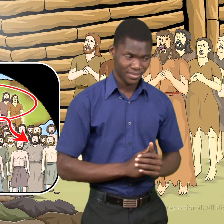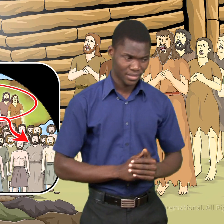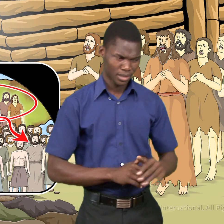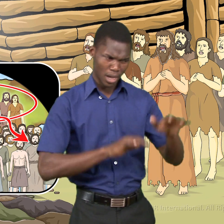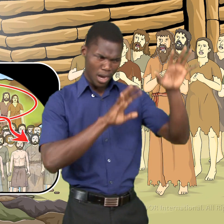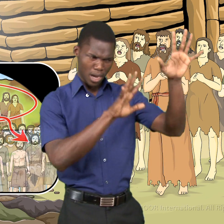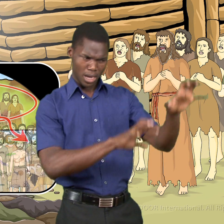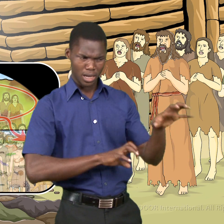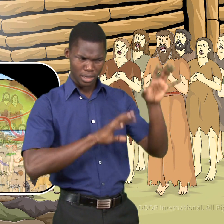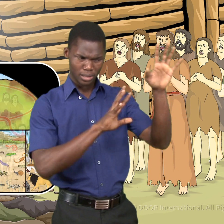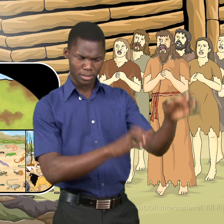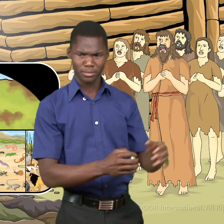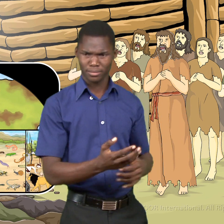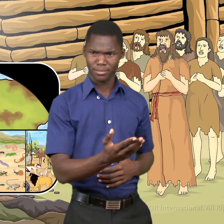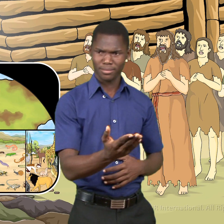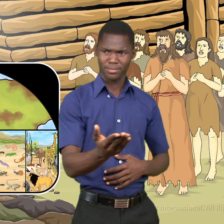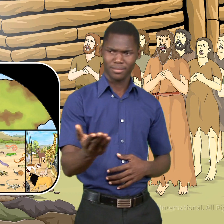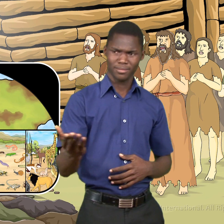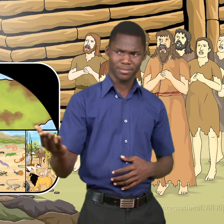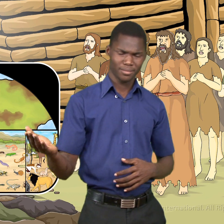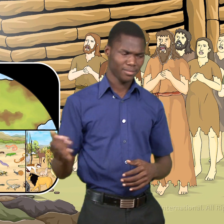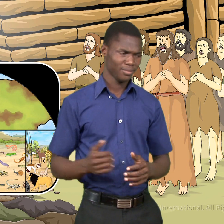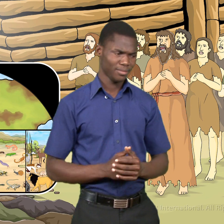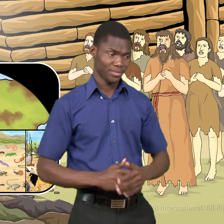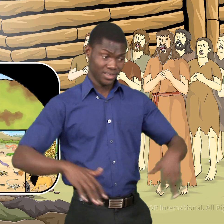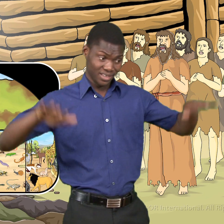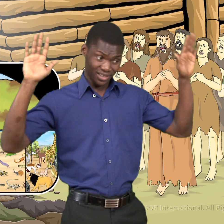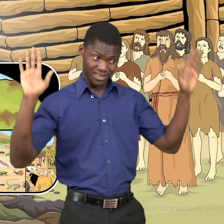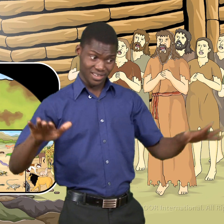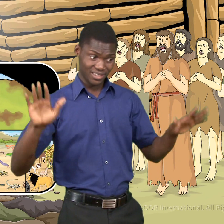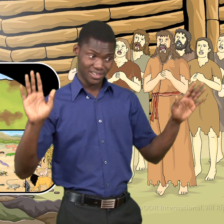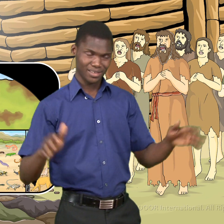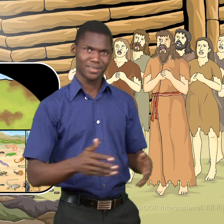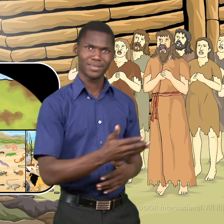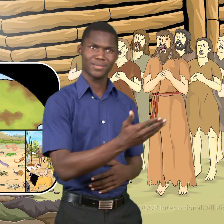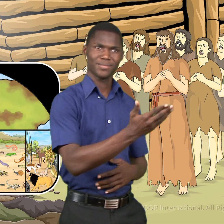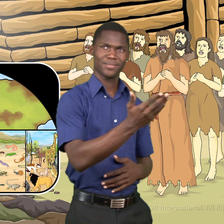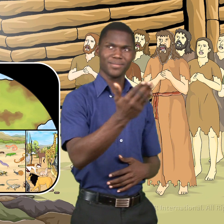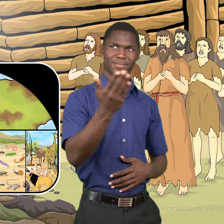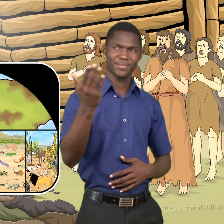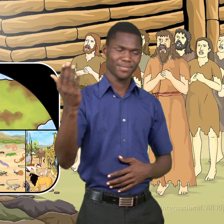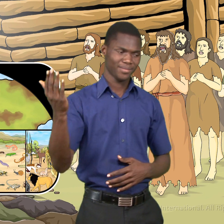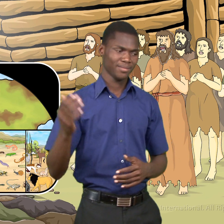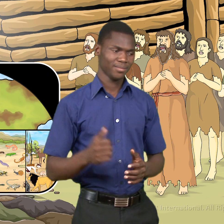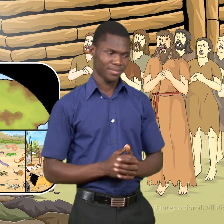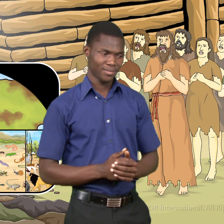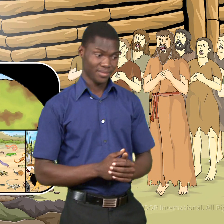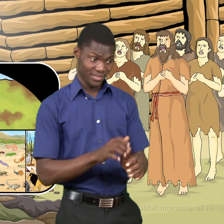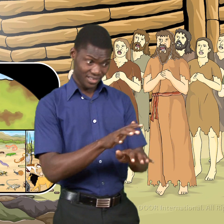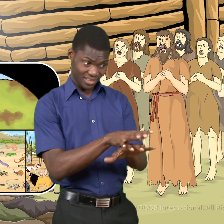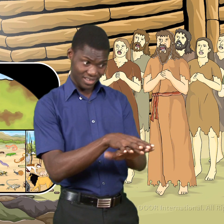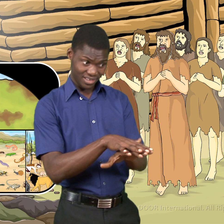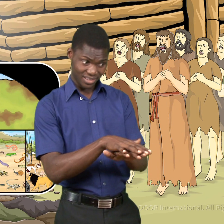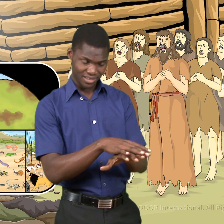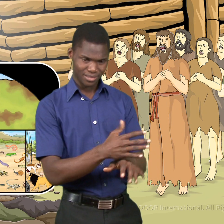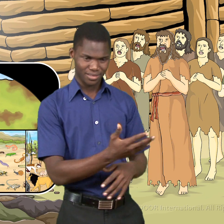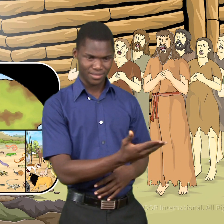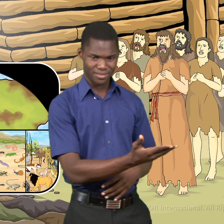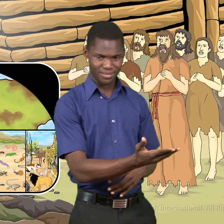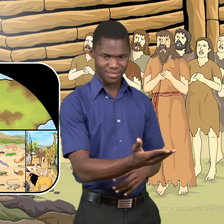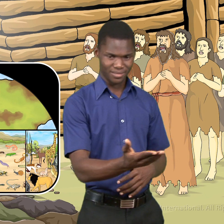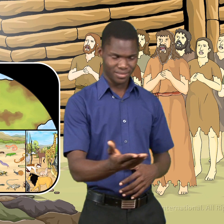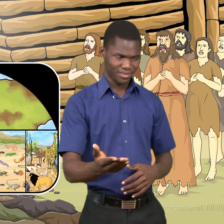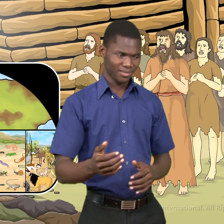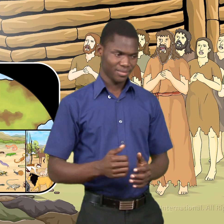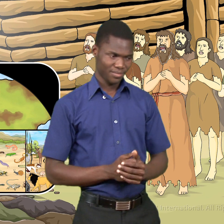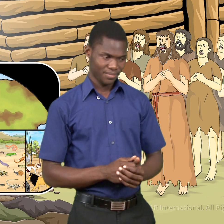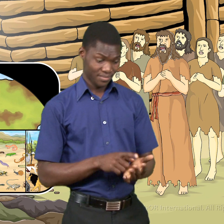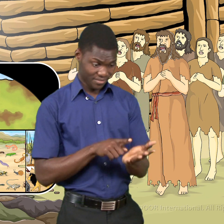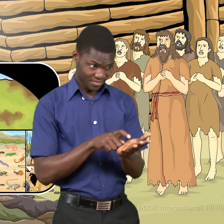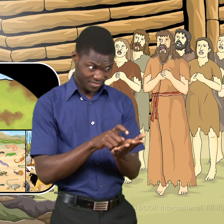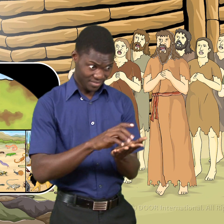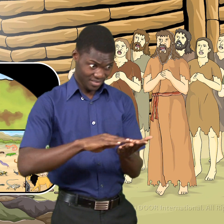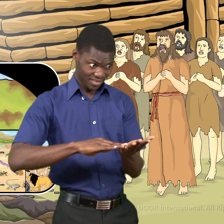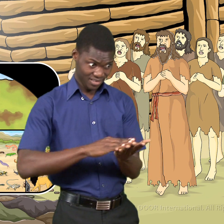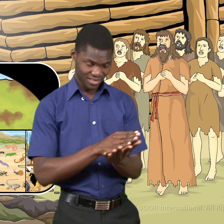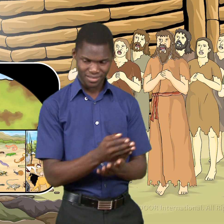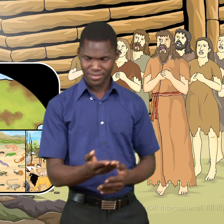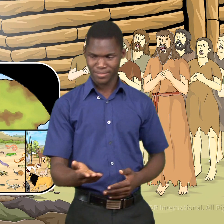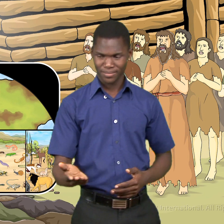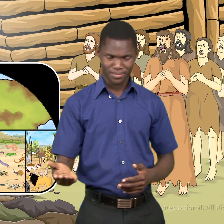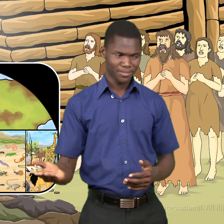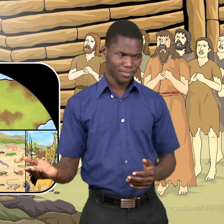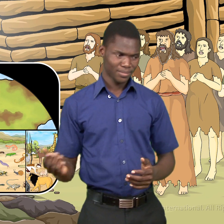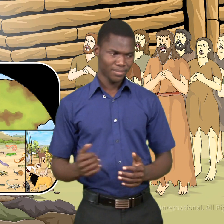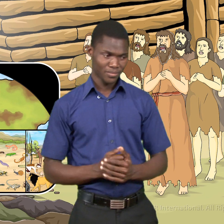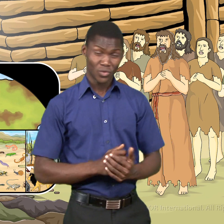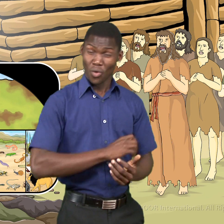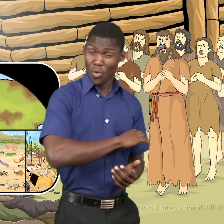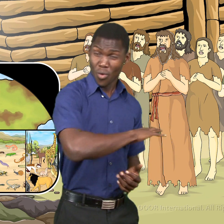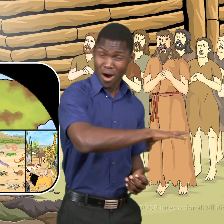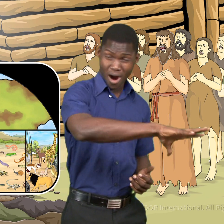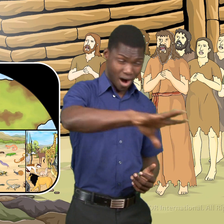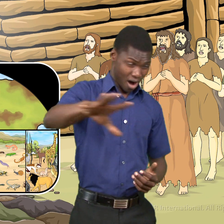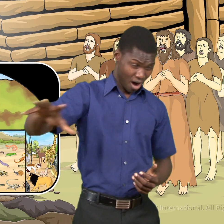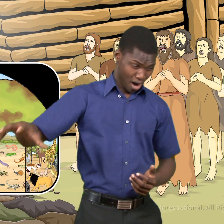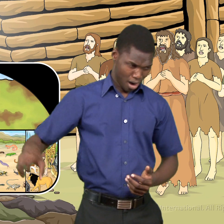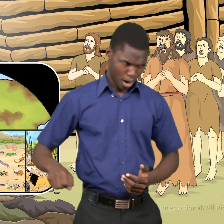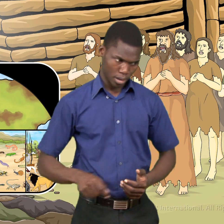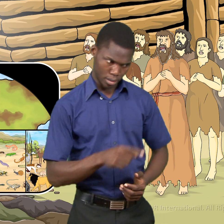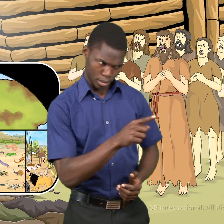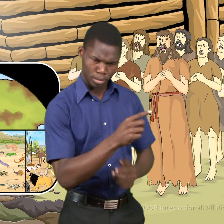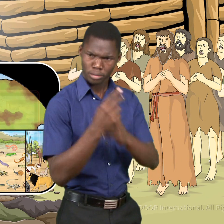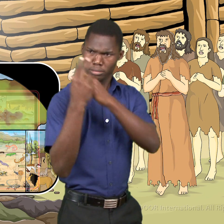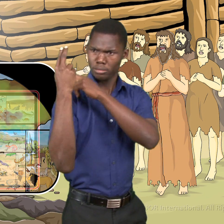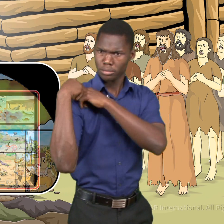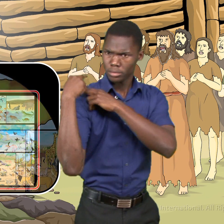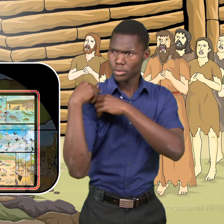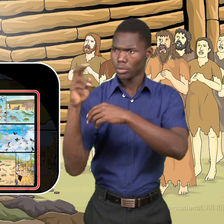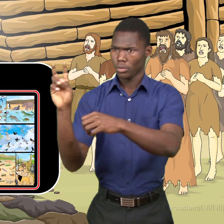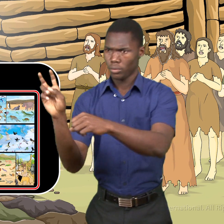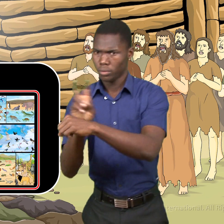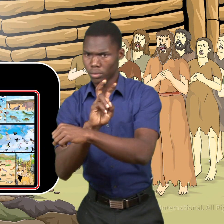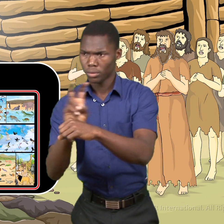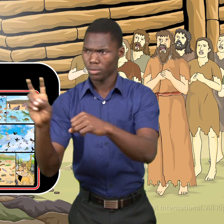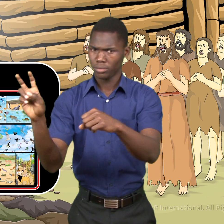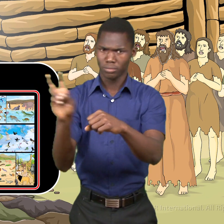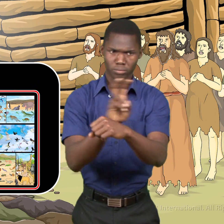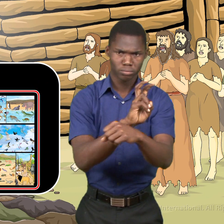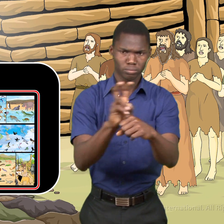The fear and dread of you will fall on every living creature on the earth, every bird of the air, every creature that crawls on the ground, and all the fish of the sea.